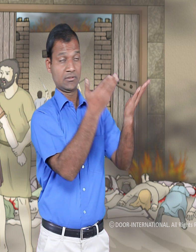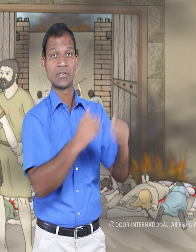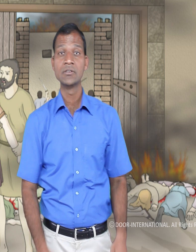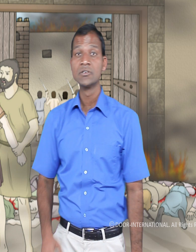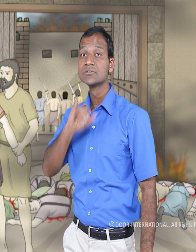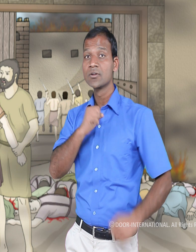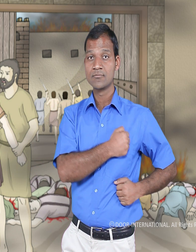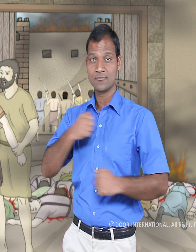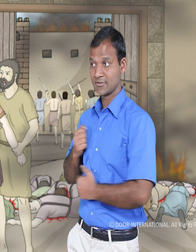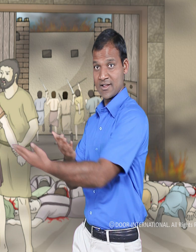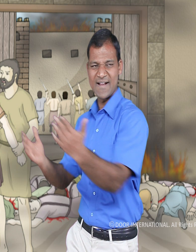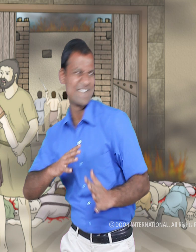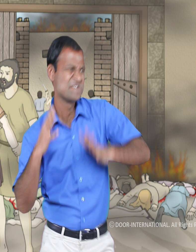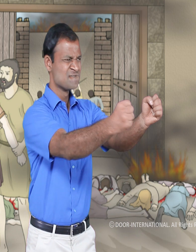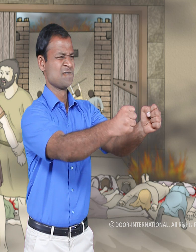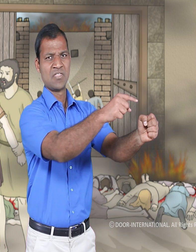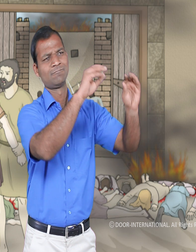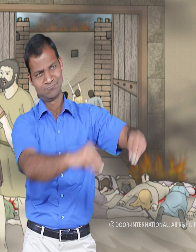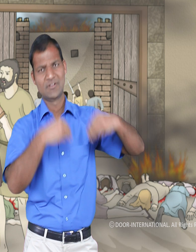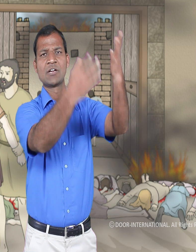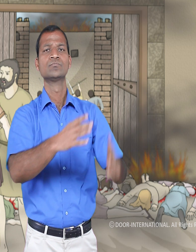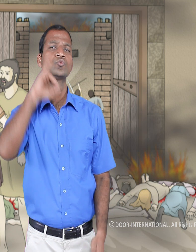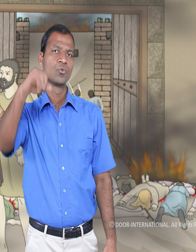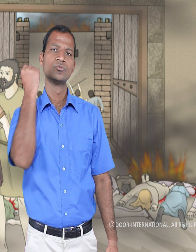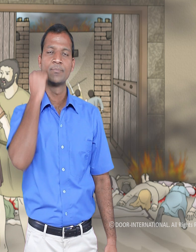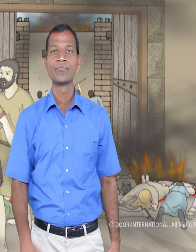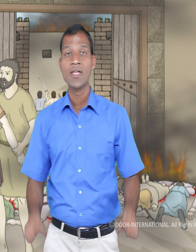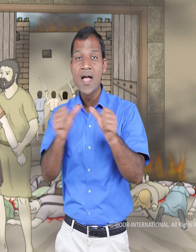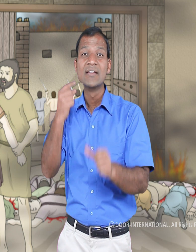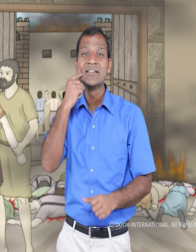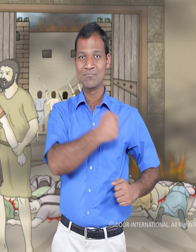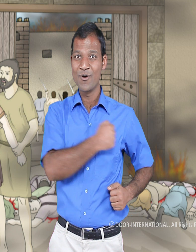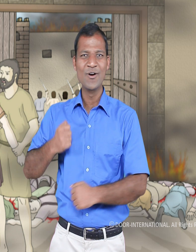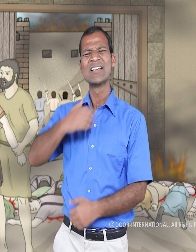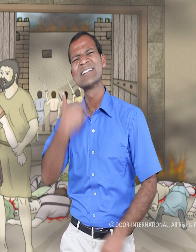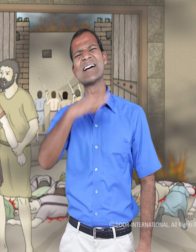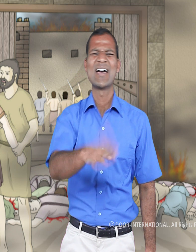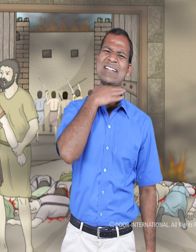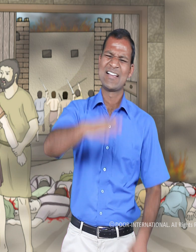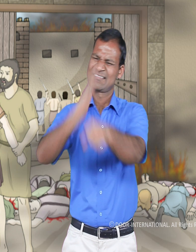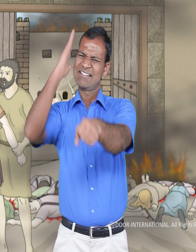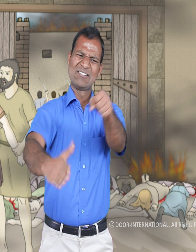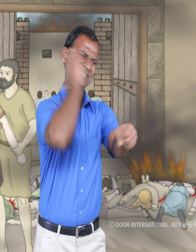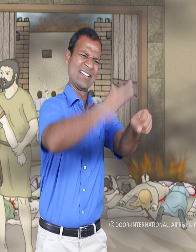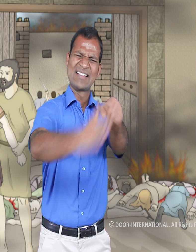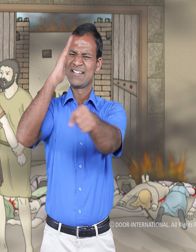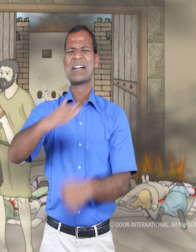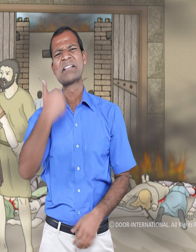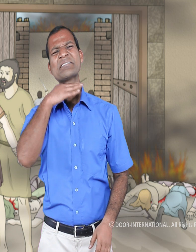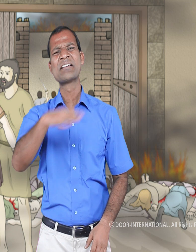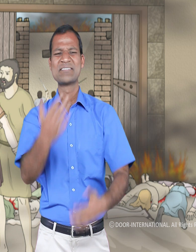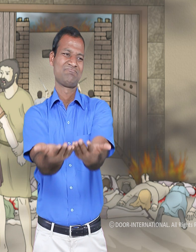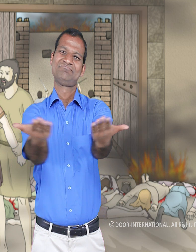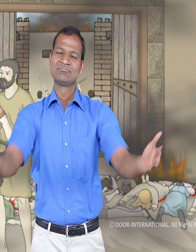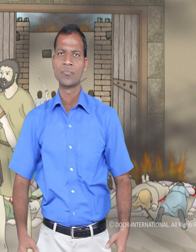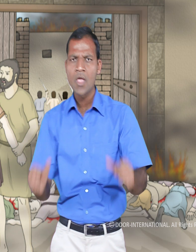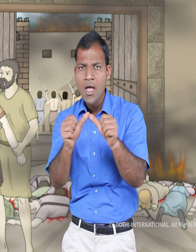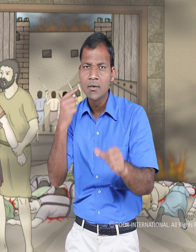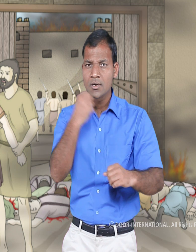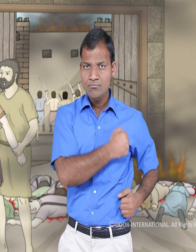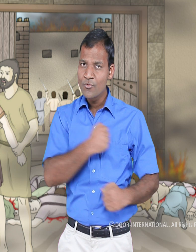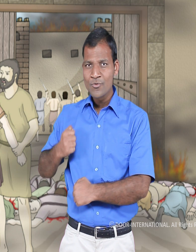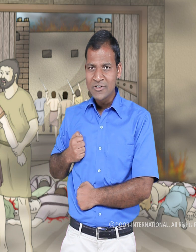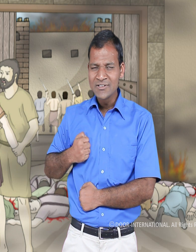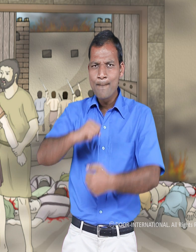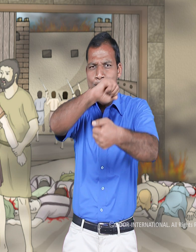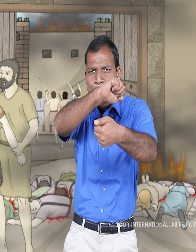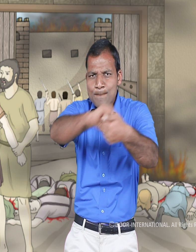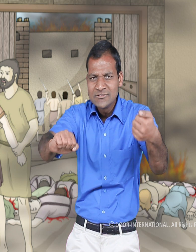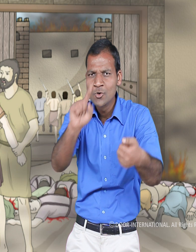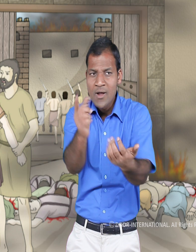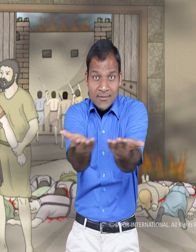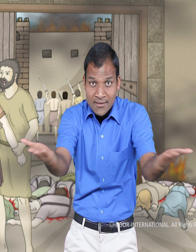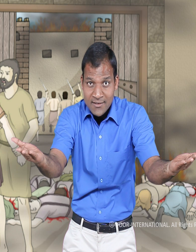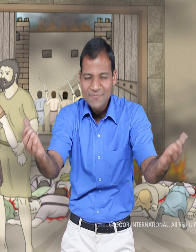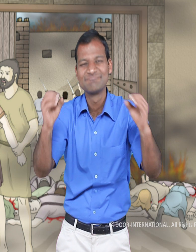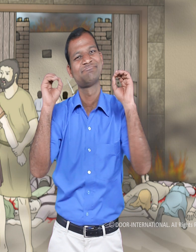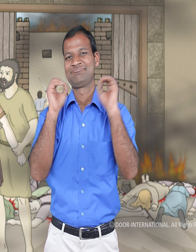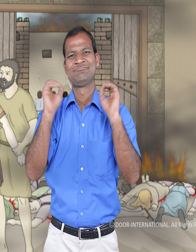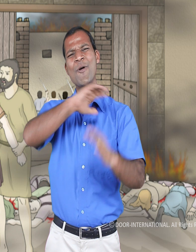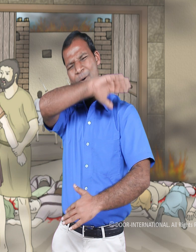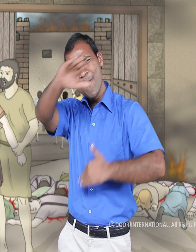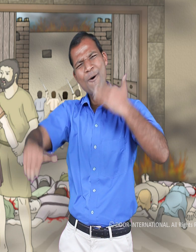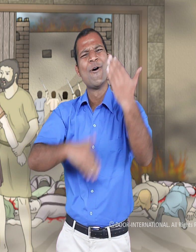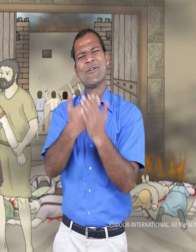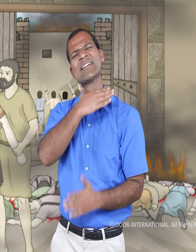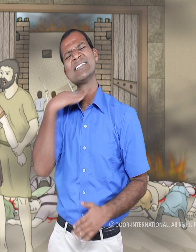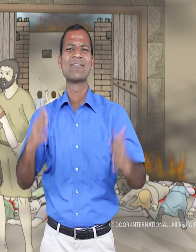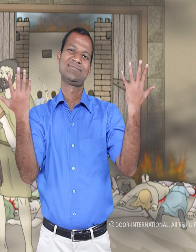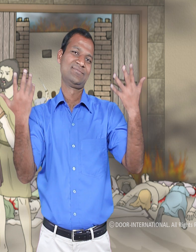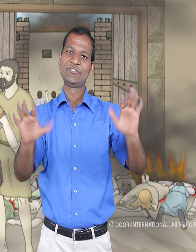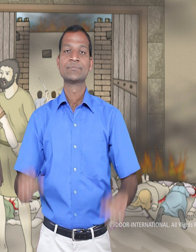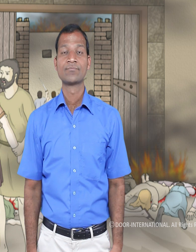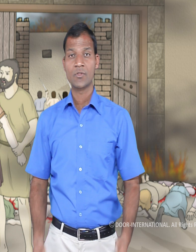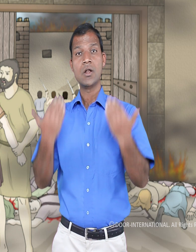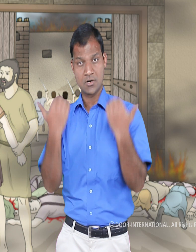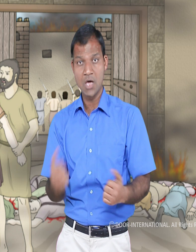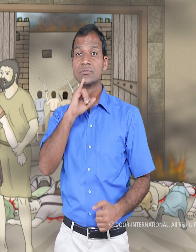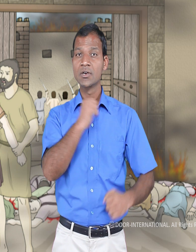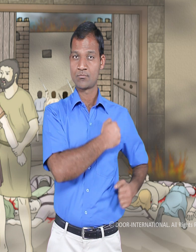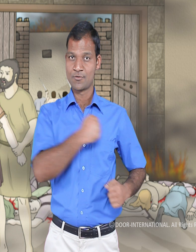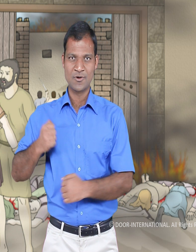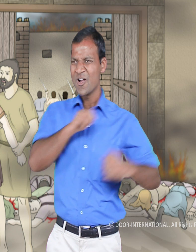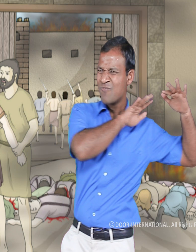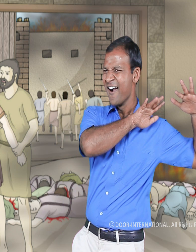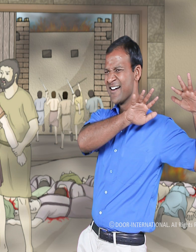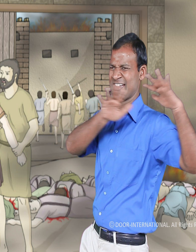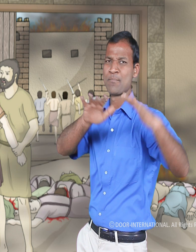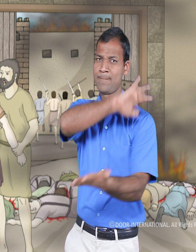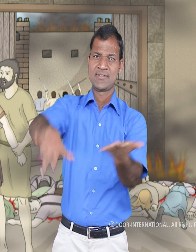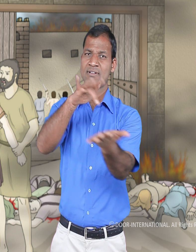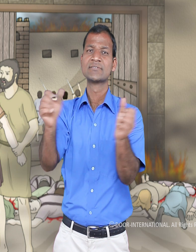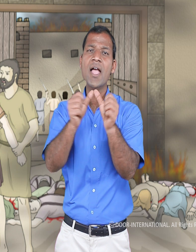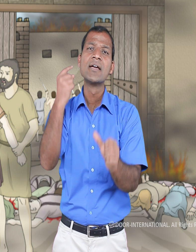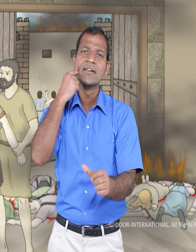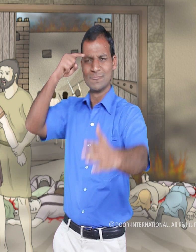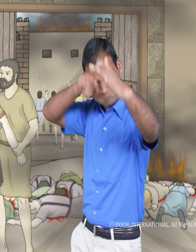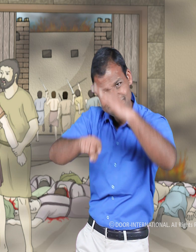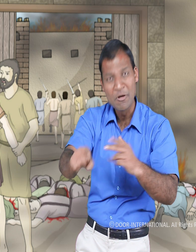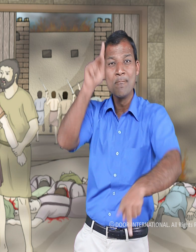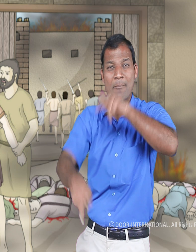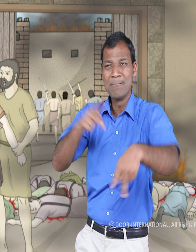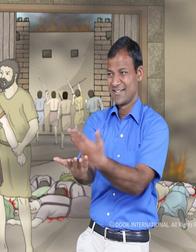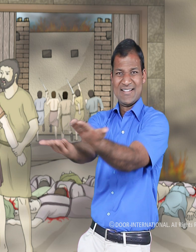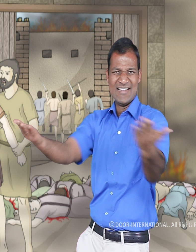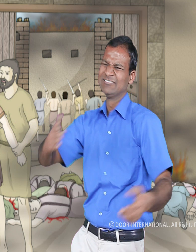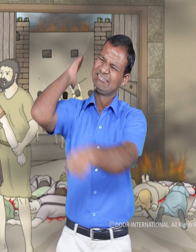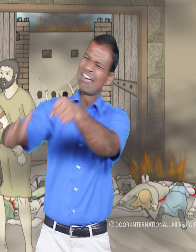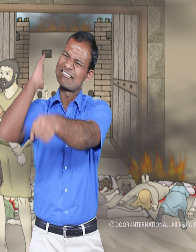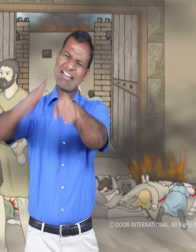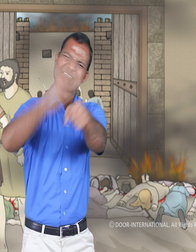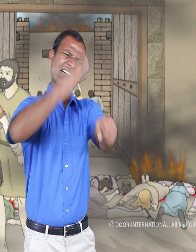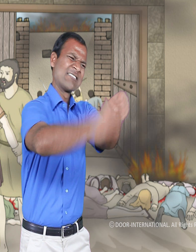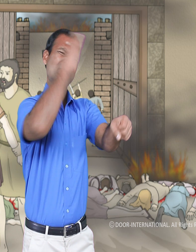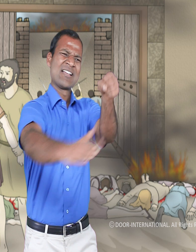When Israel had finished killing all the men of Ai who had pursued them into the field and wilderness, and when every last one of them had fallen by the sword, all the Israelites returned to Ai and put it to the sword as well.